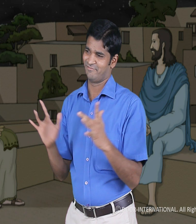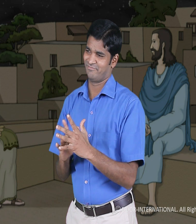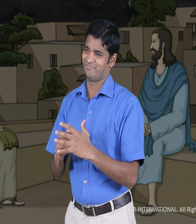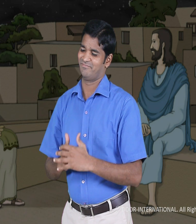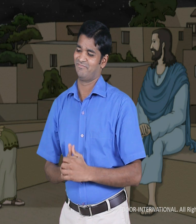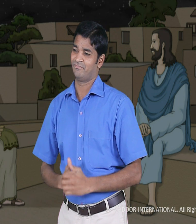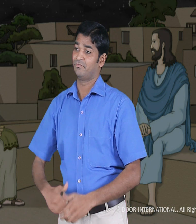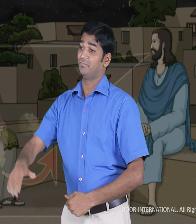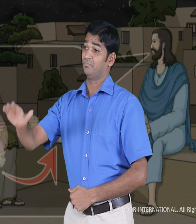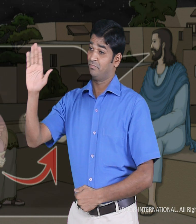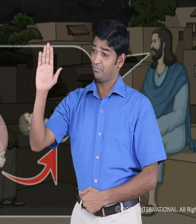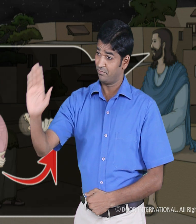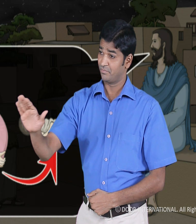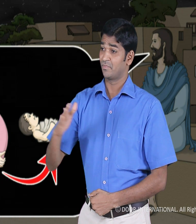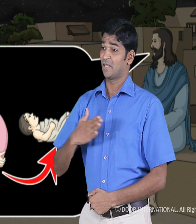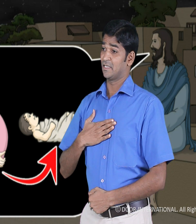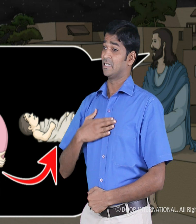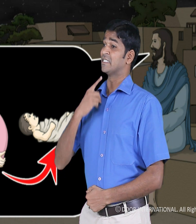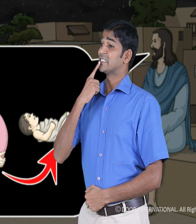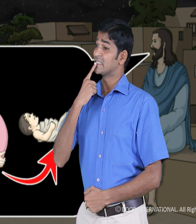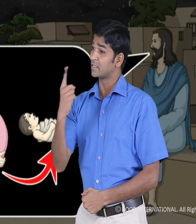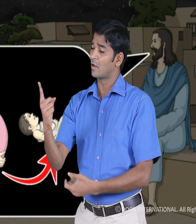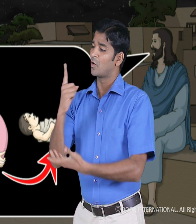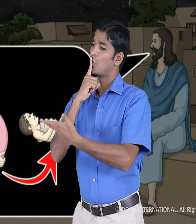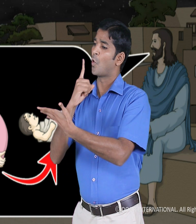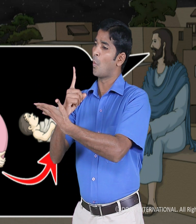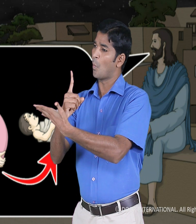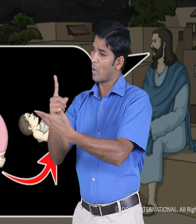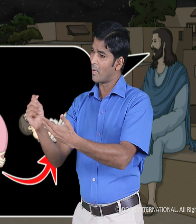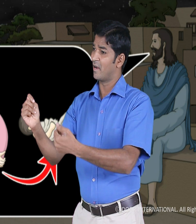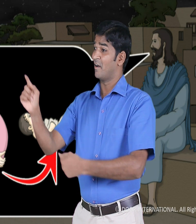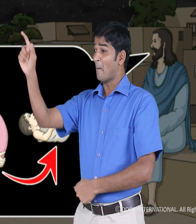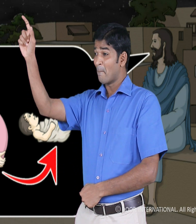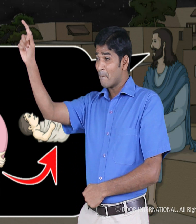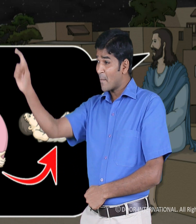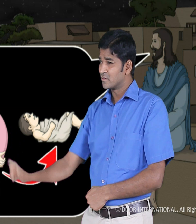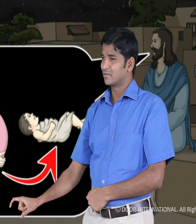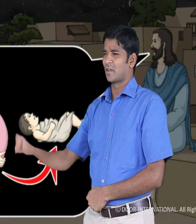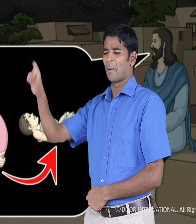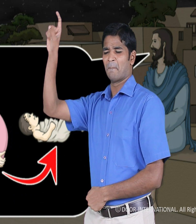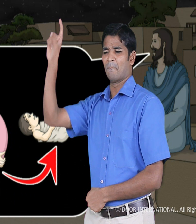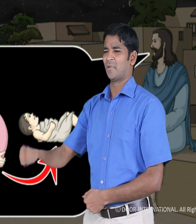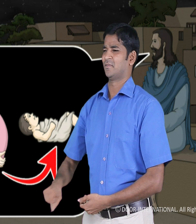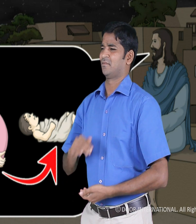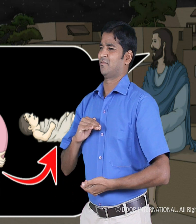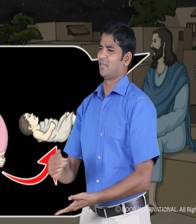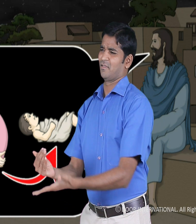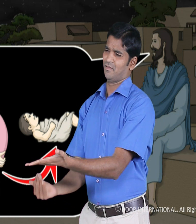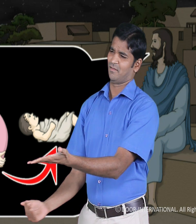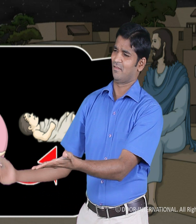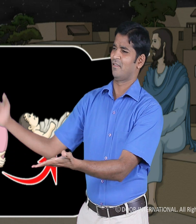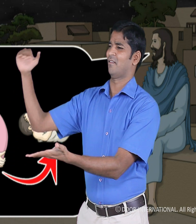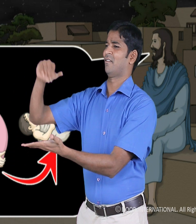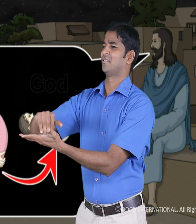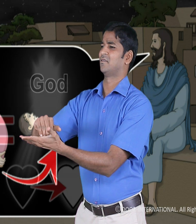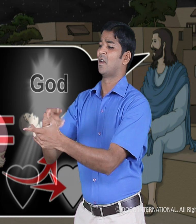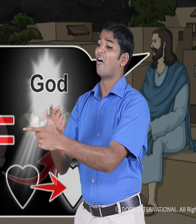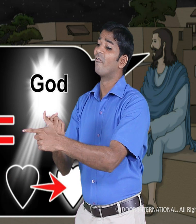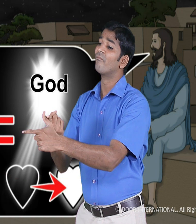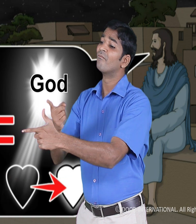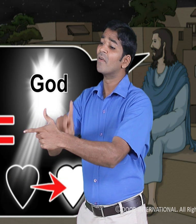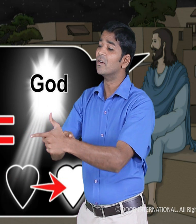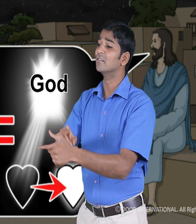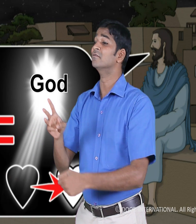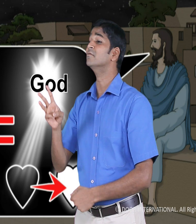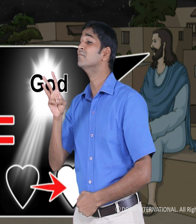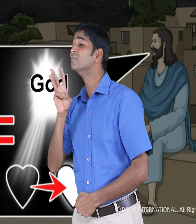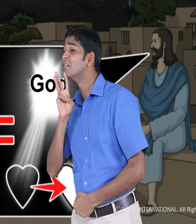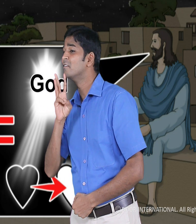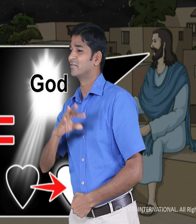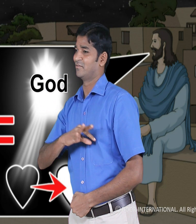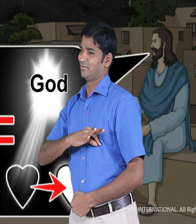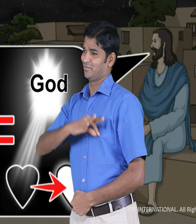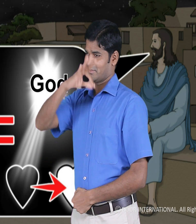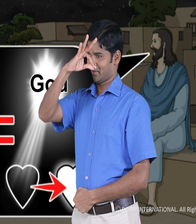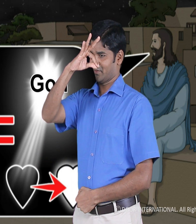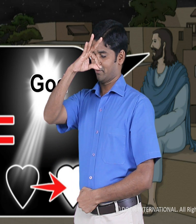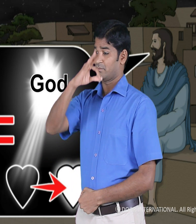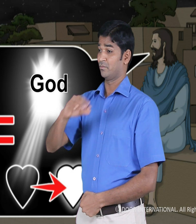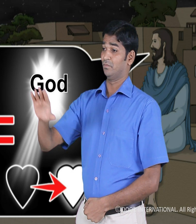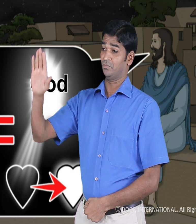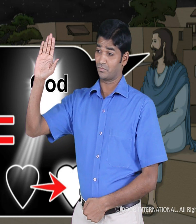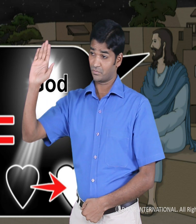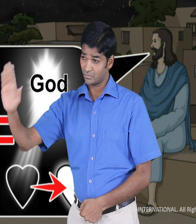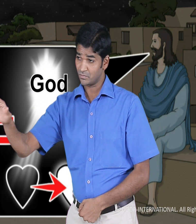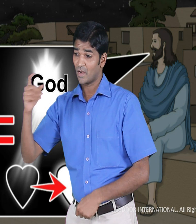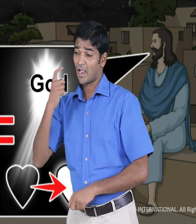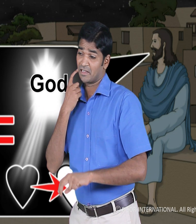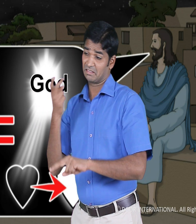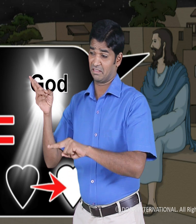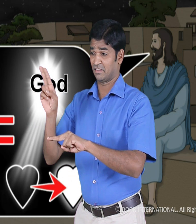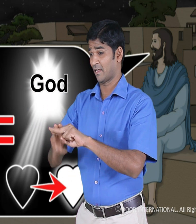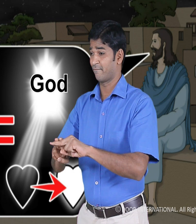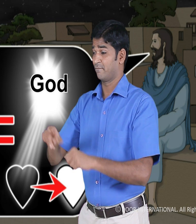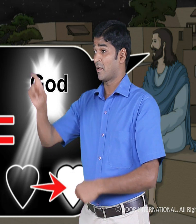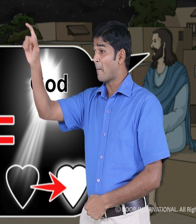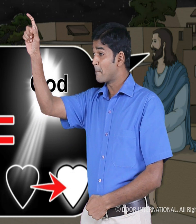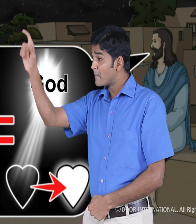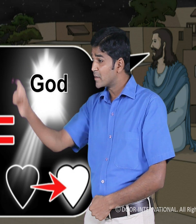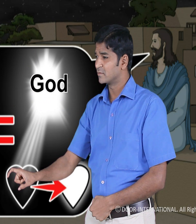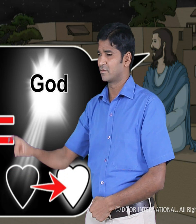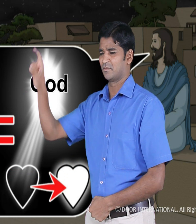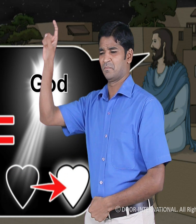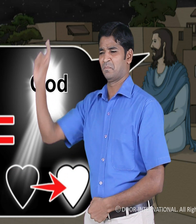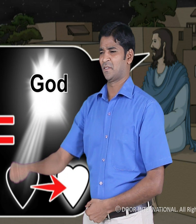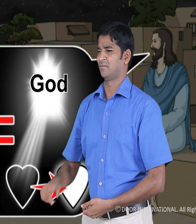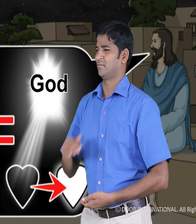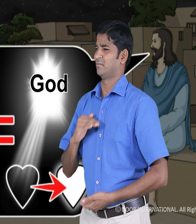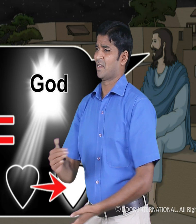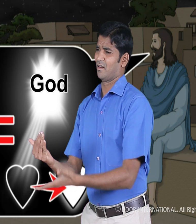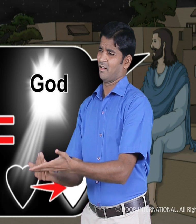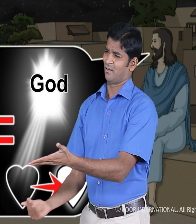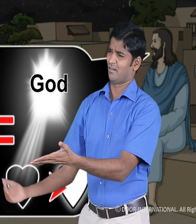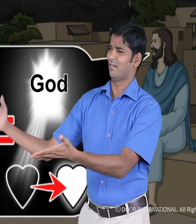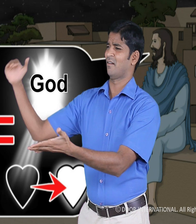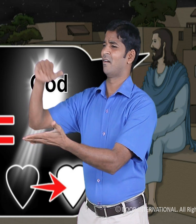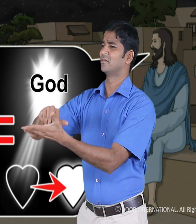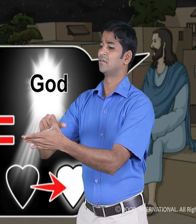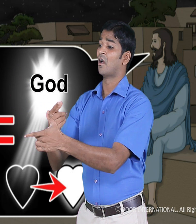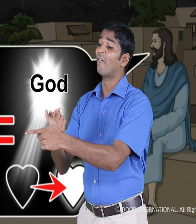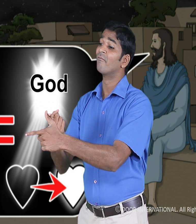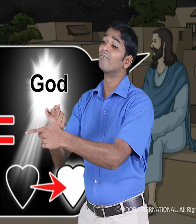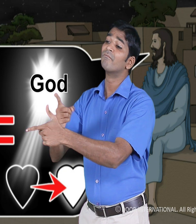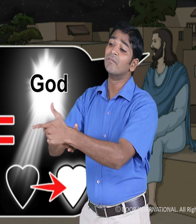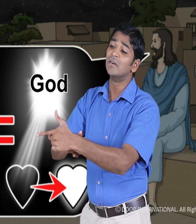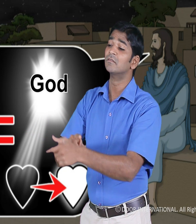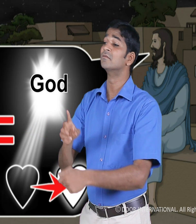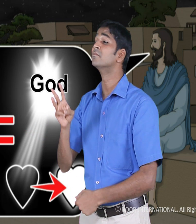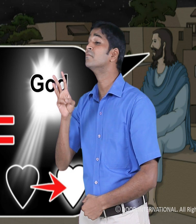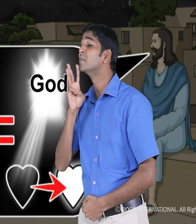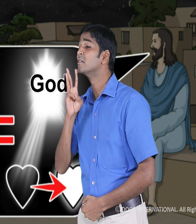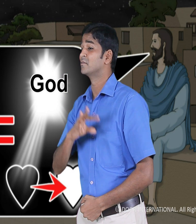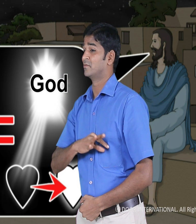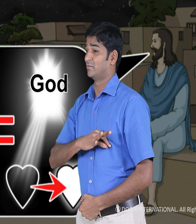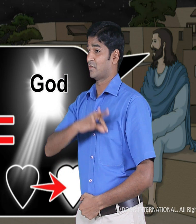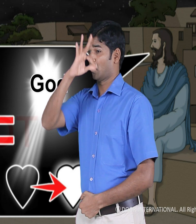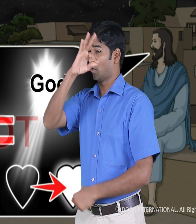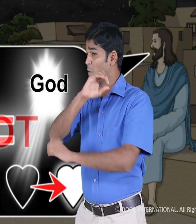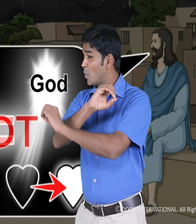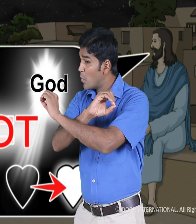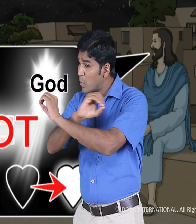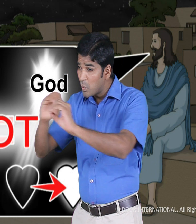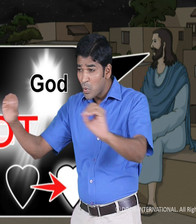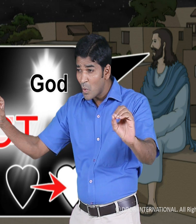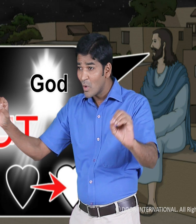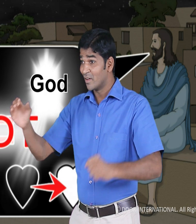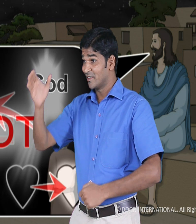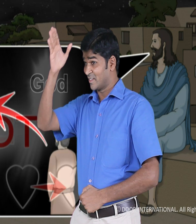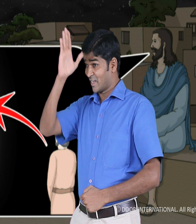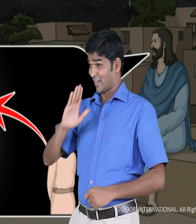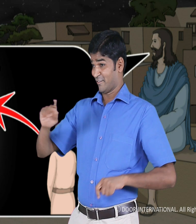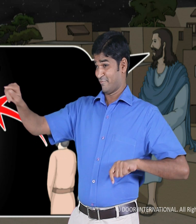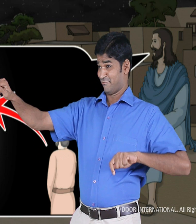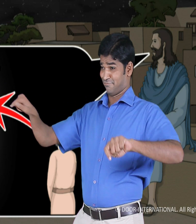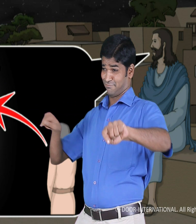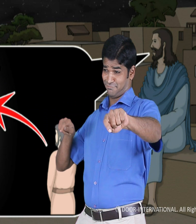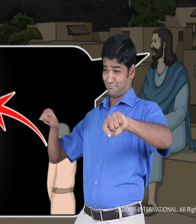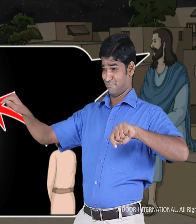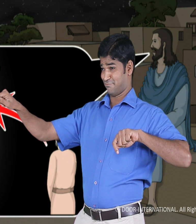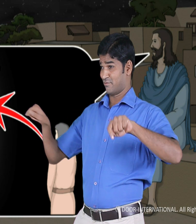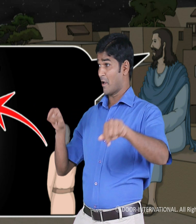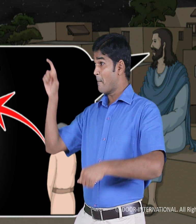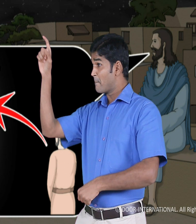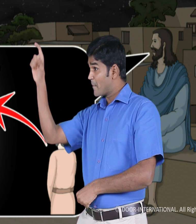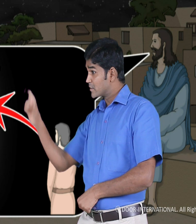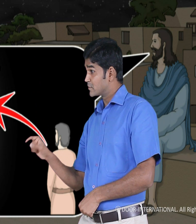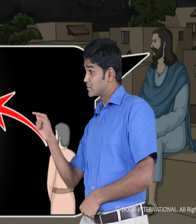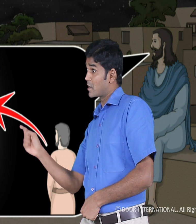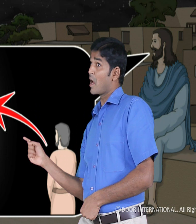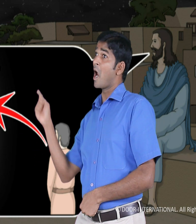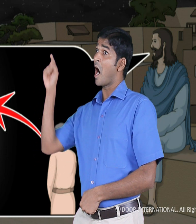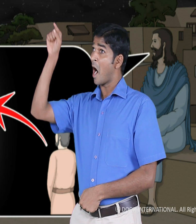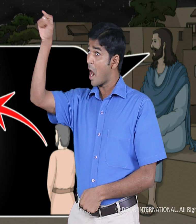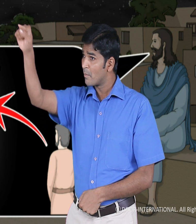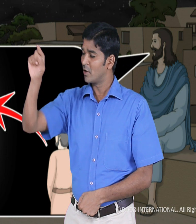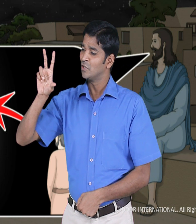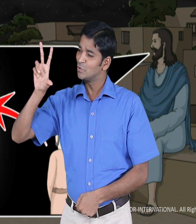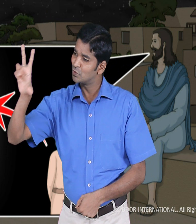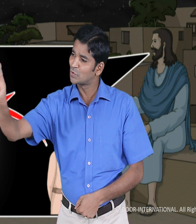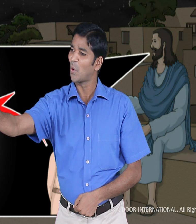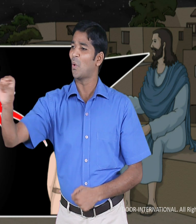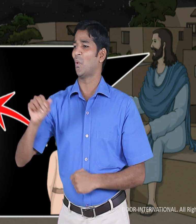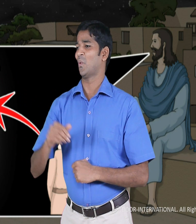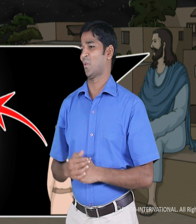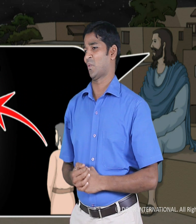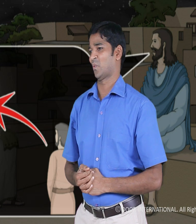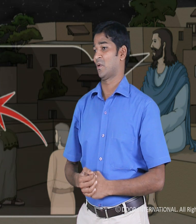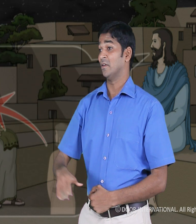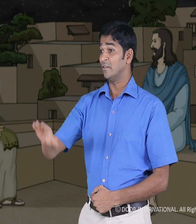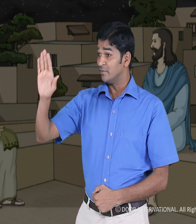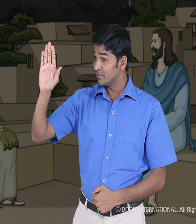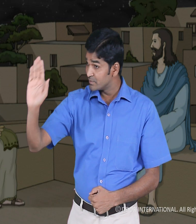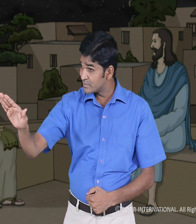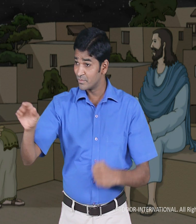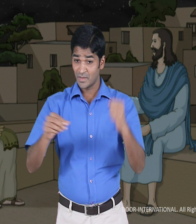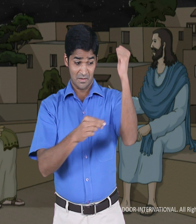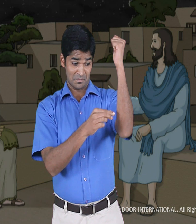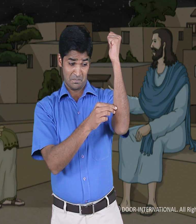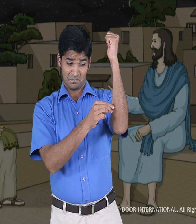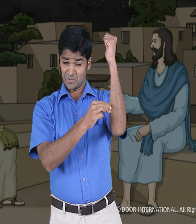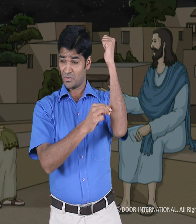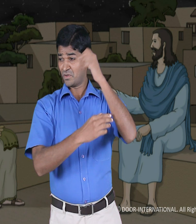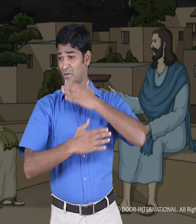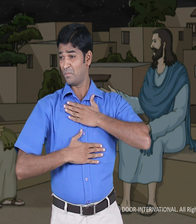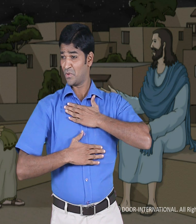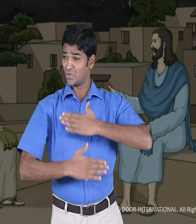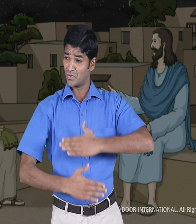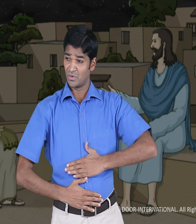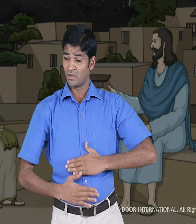Jesus answered, “Truly, truly, I tell you, no one can enter the kingdom of God unless he is born of water and the Spirit.